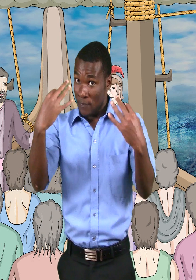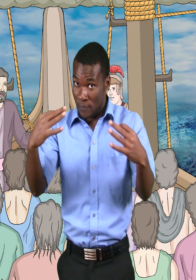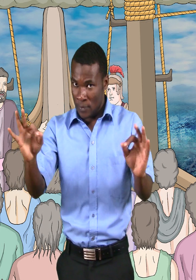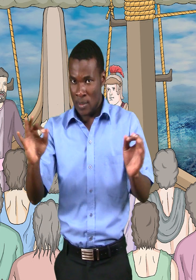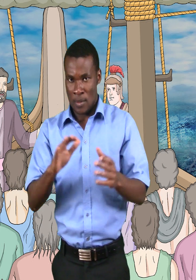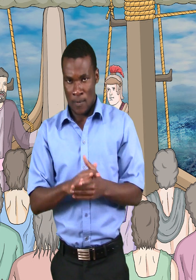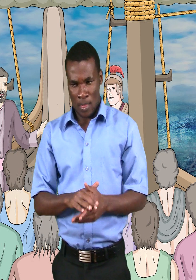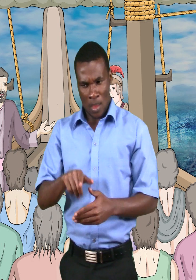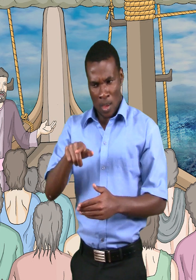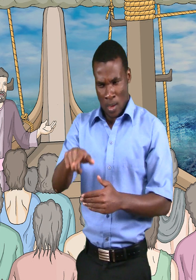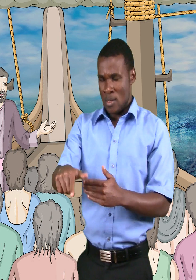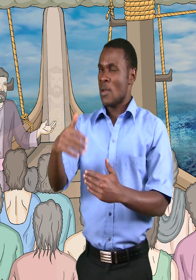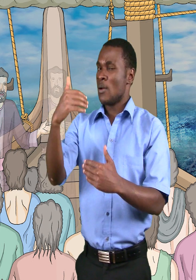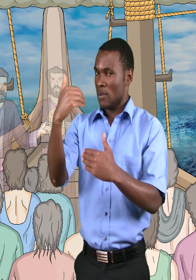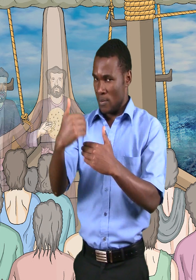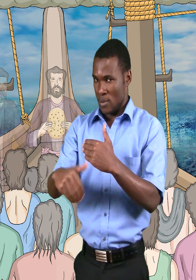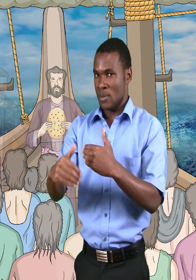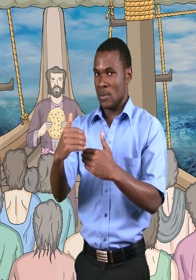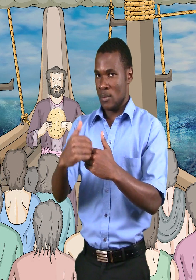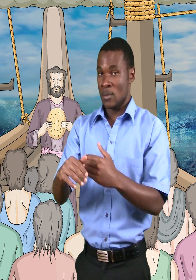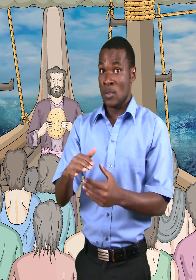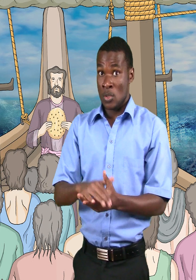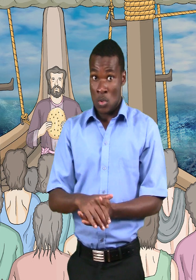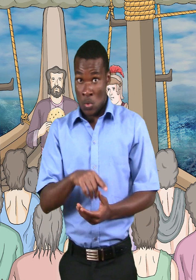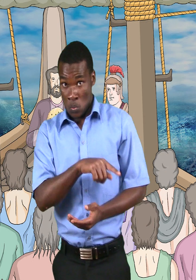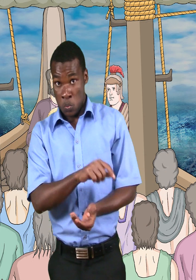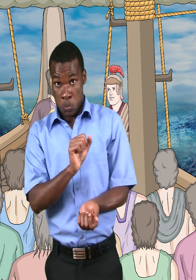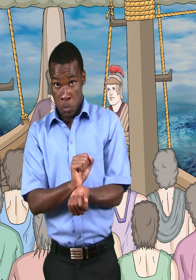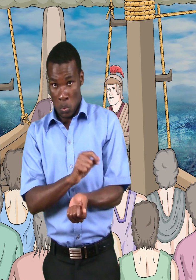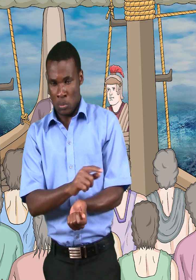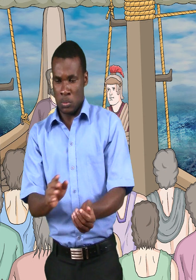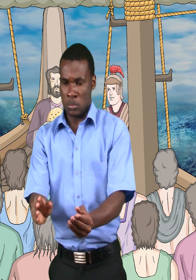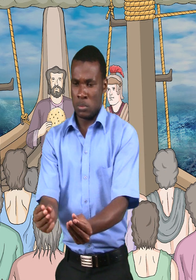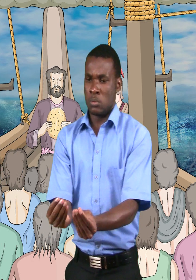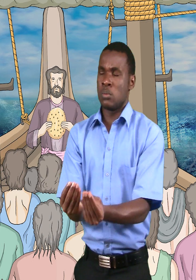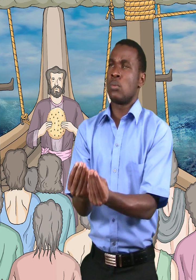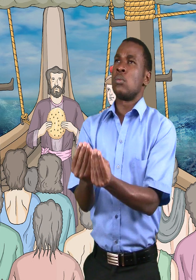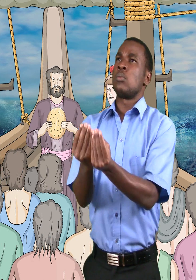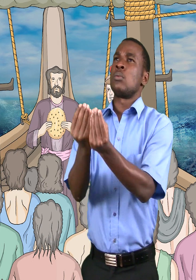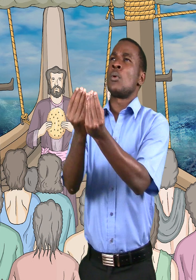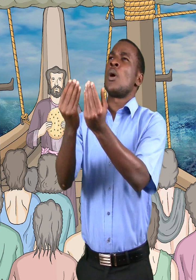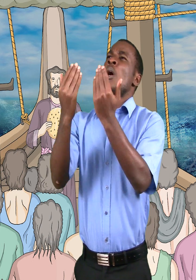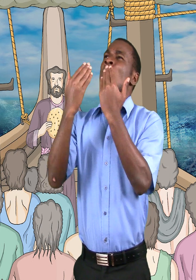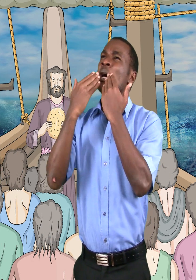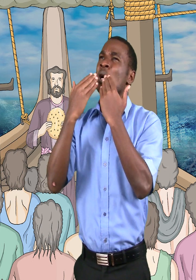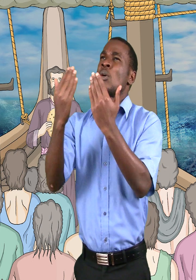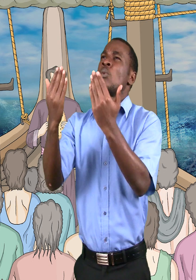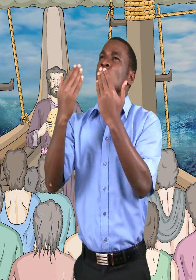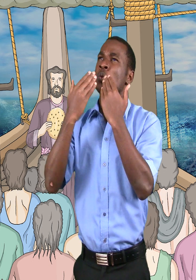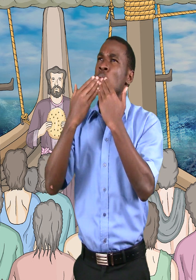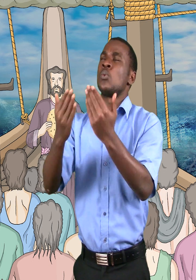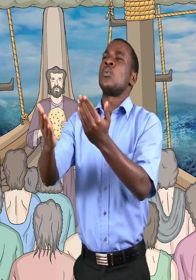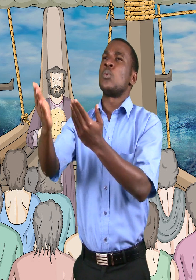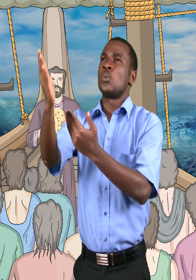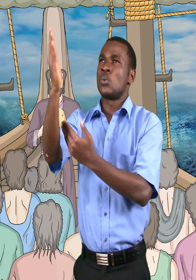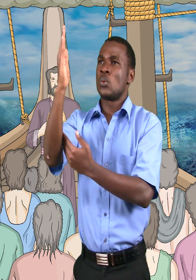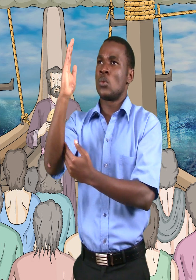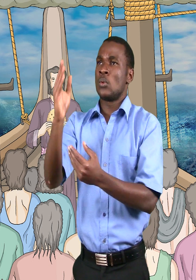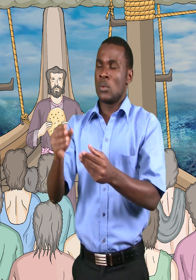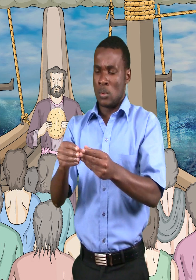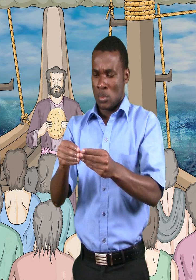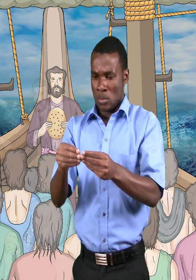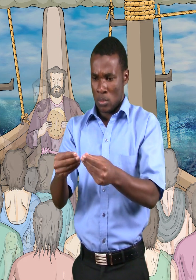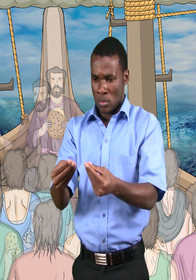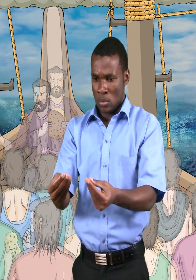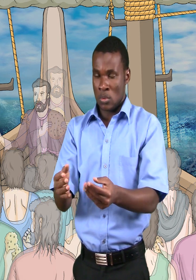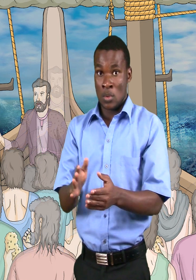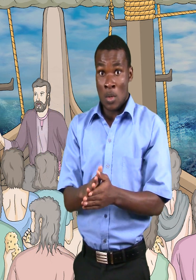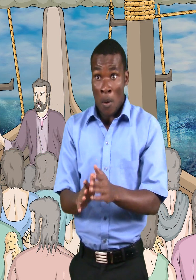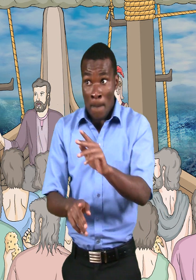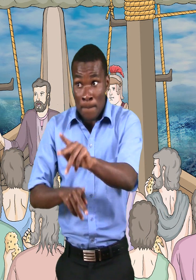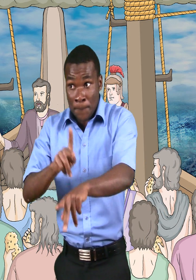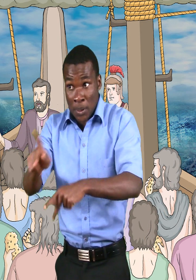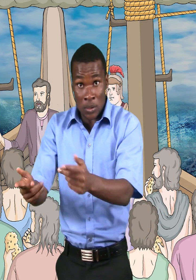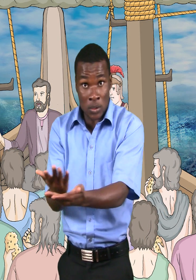After he had said this, Paul took bread and gave thanks to God in front of them all. Then he broke it and began to eat.